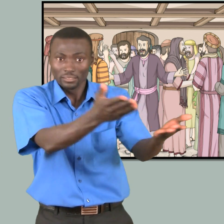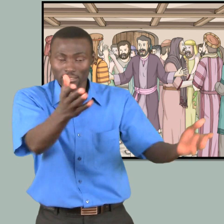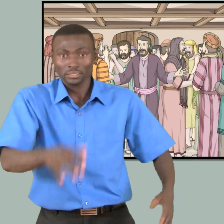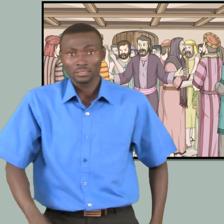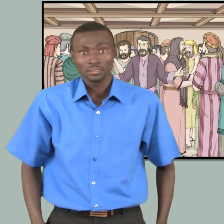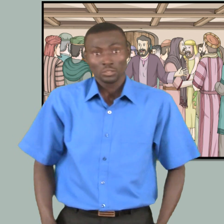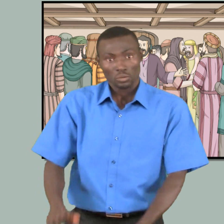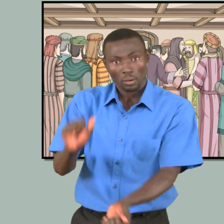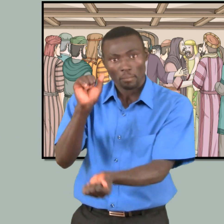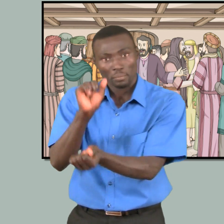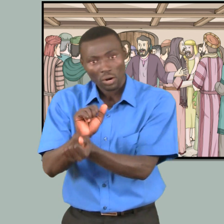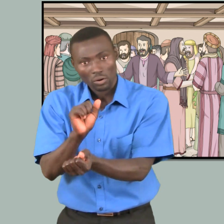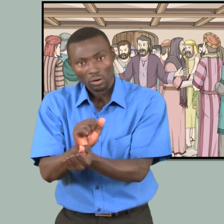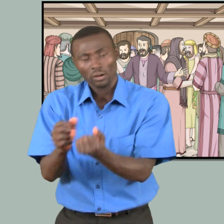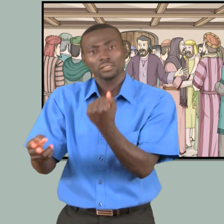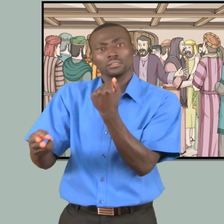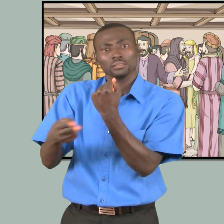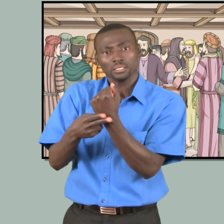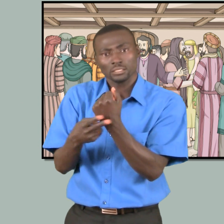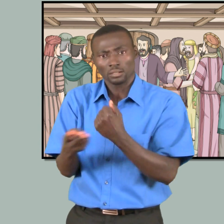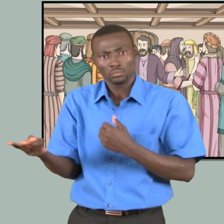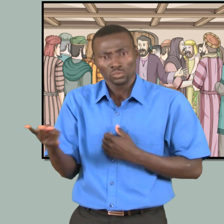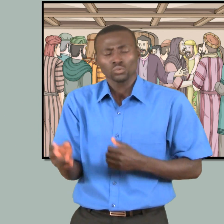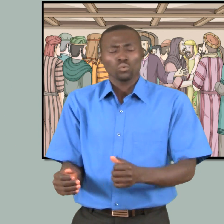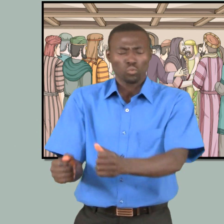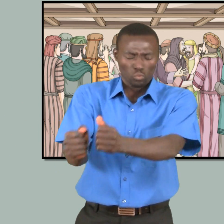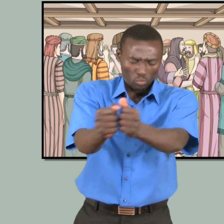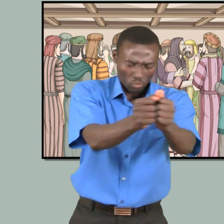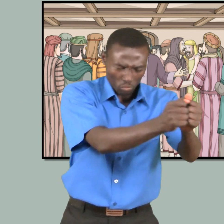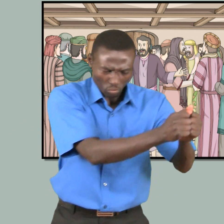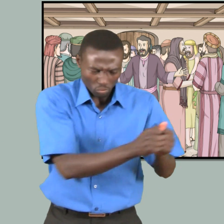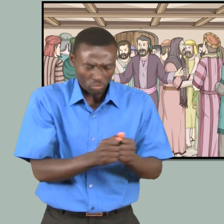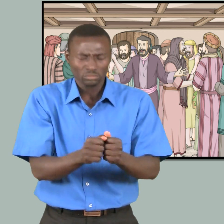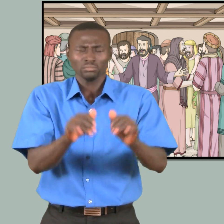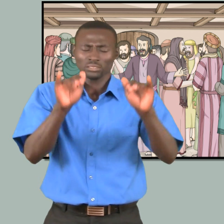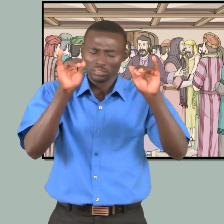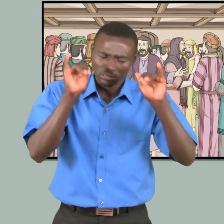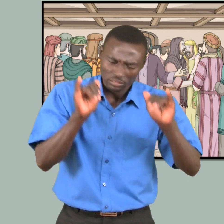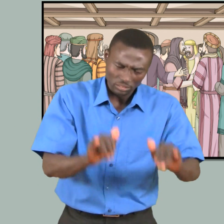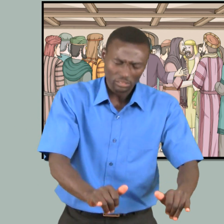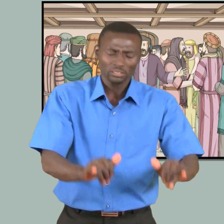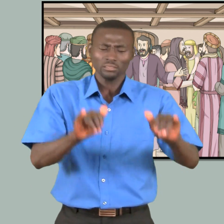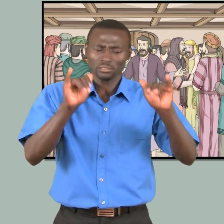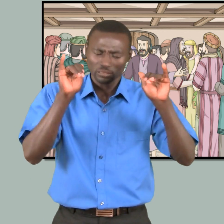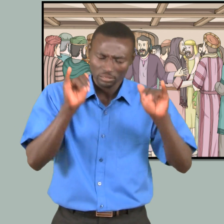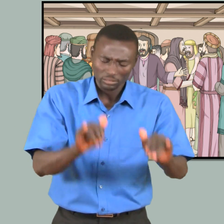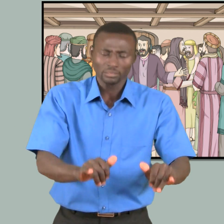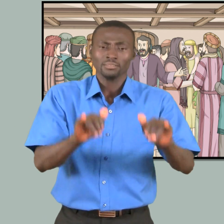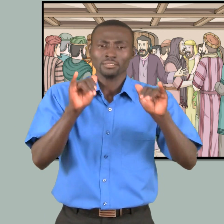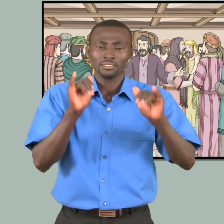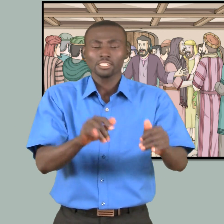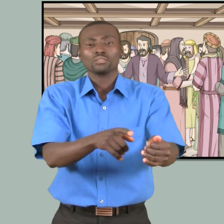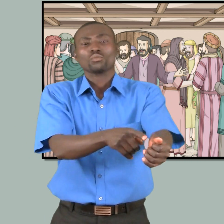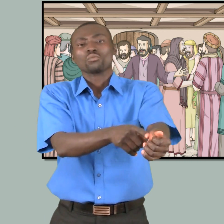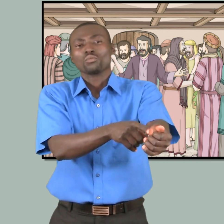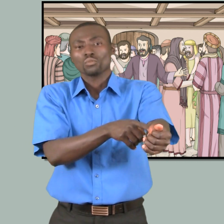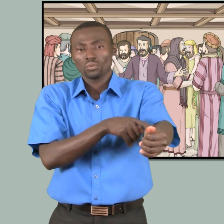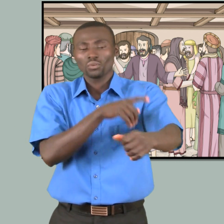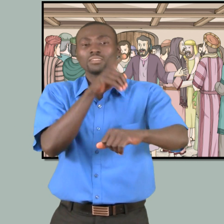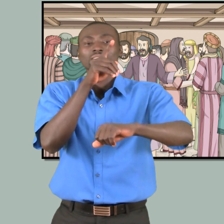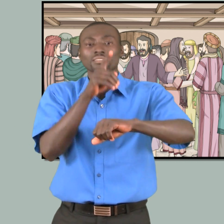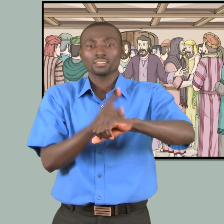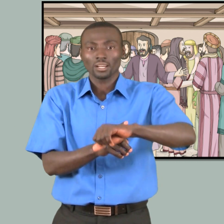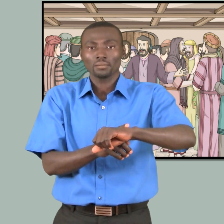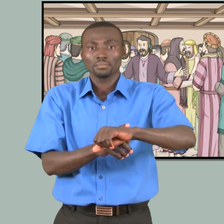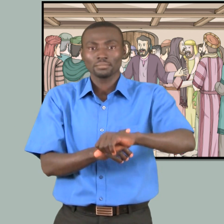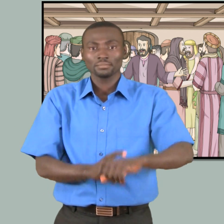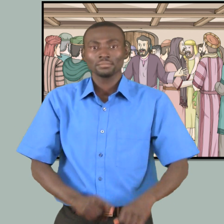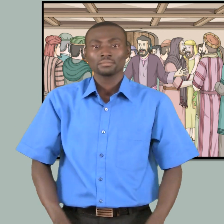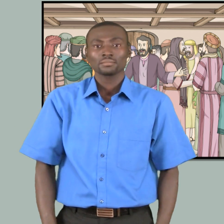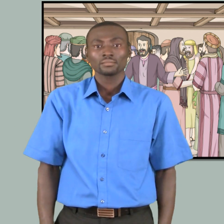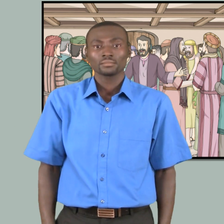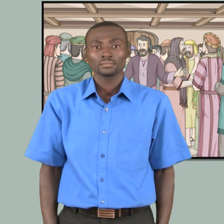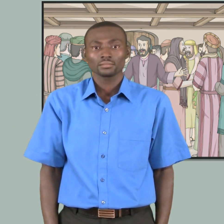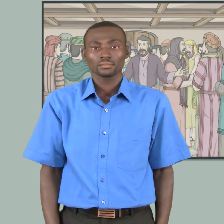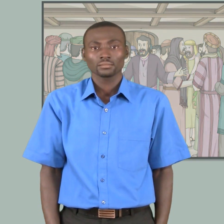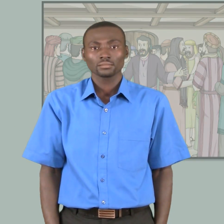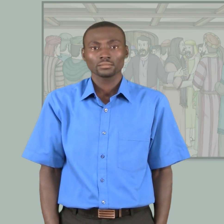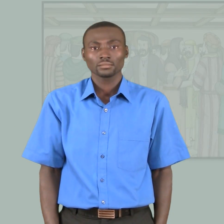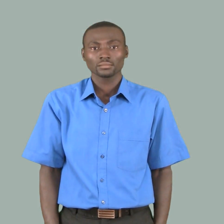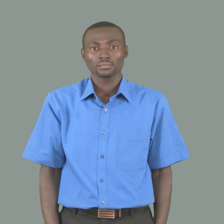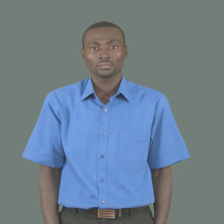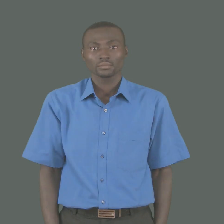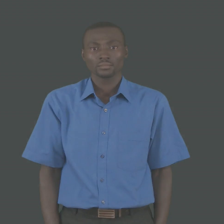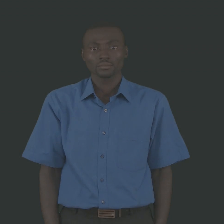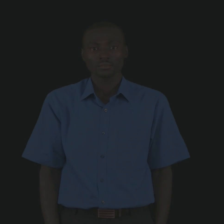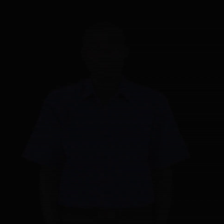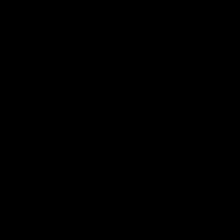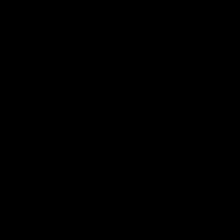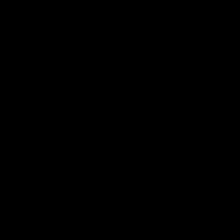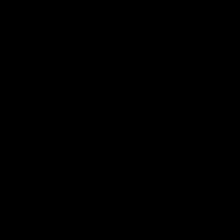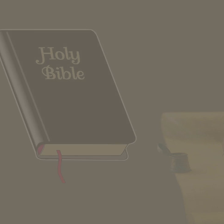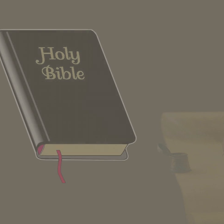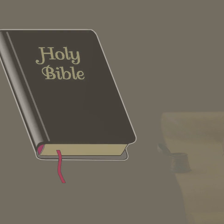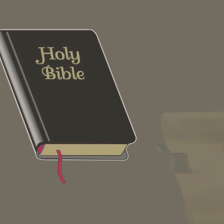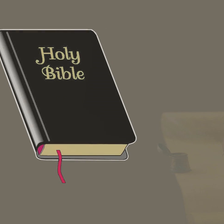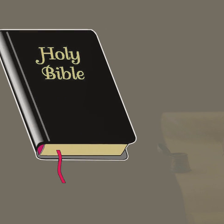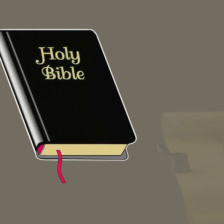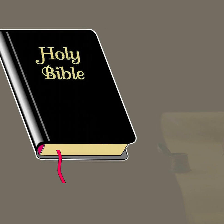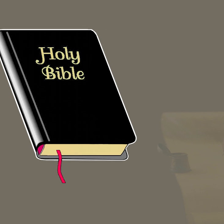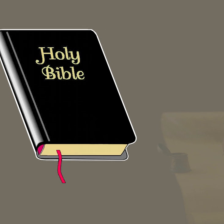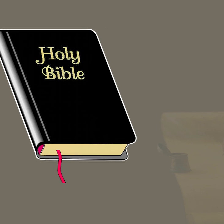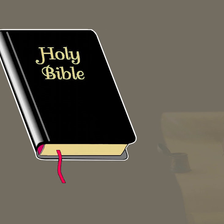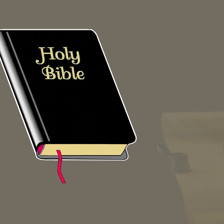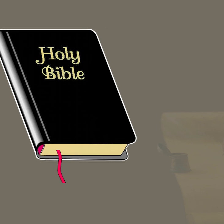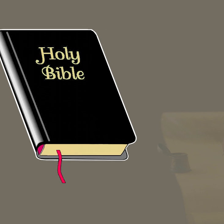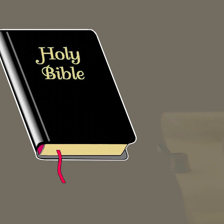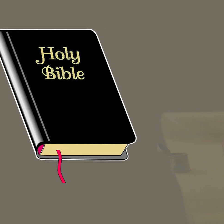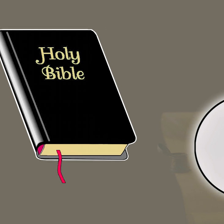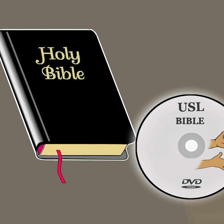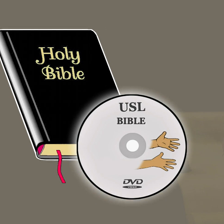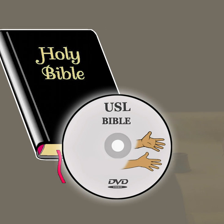And they spent a long time there with the disciples.